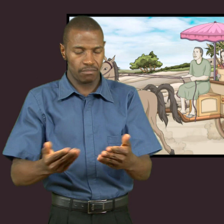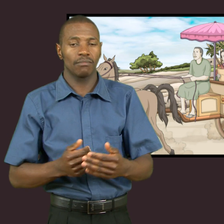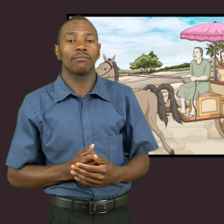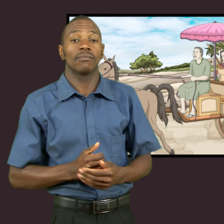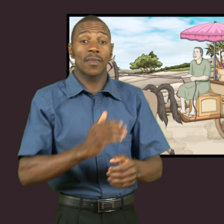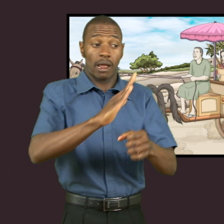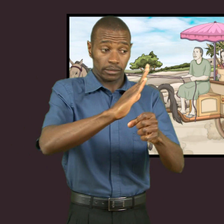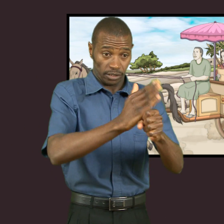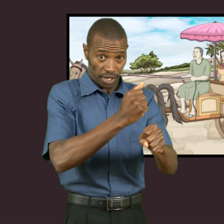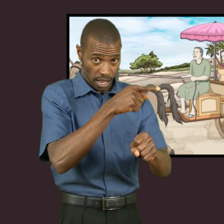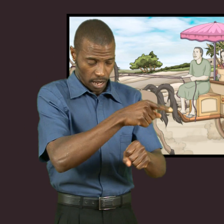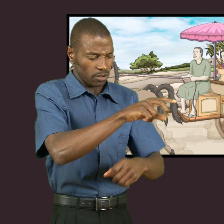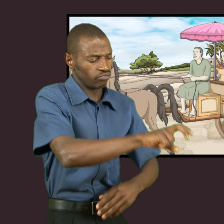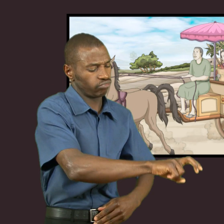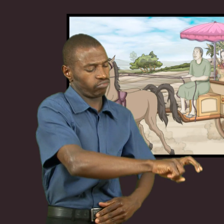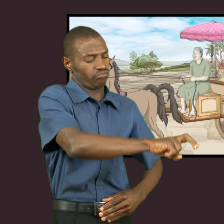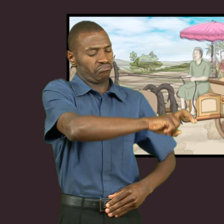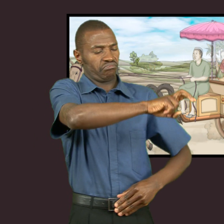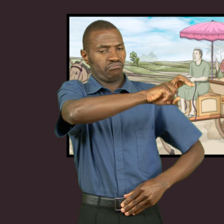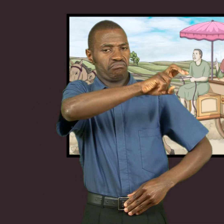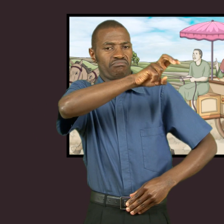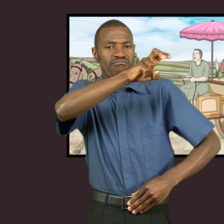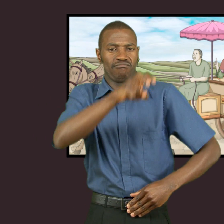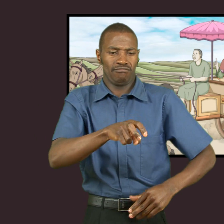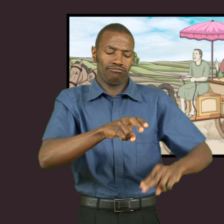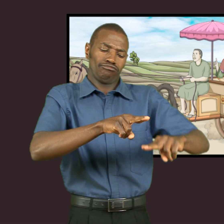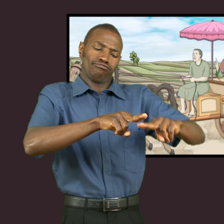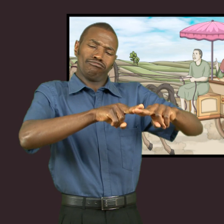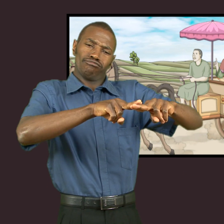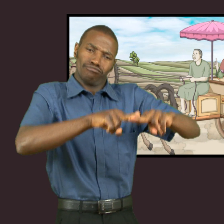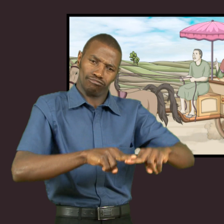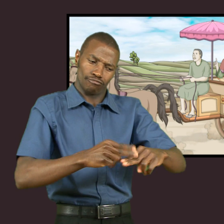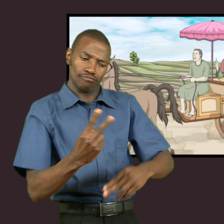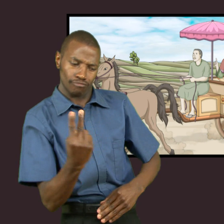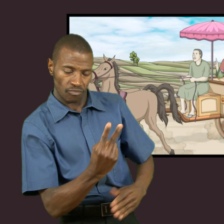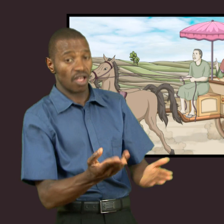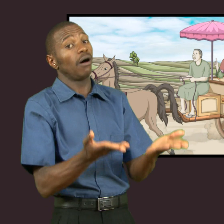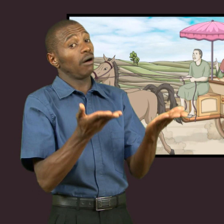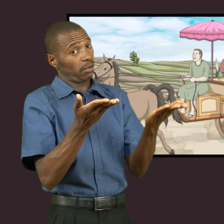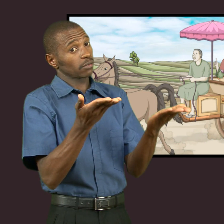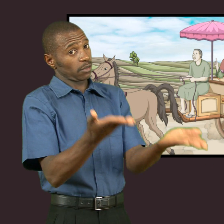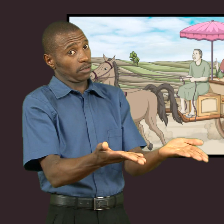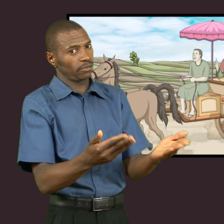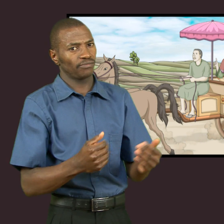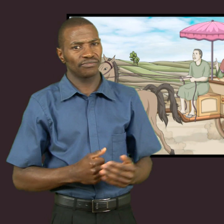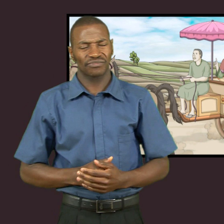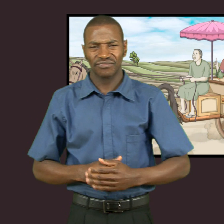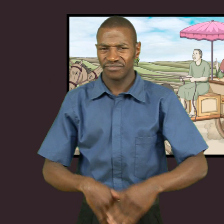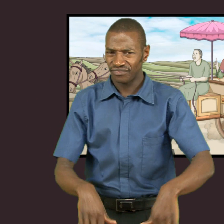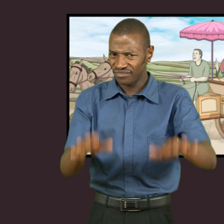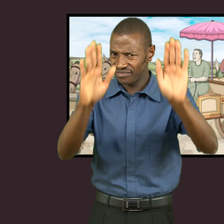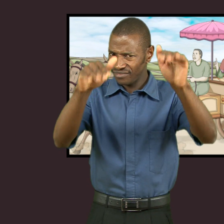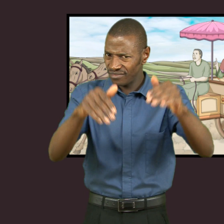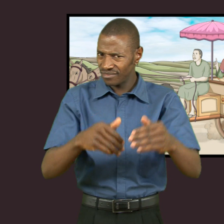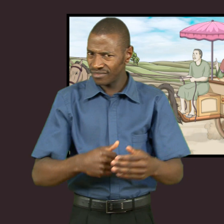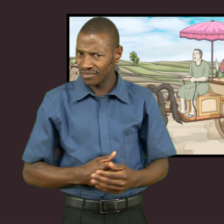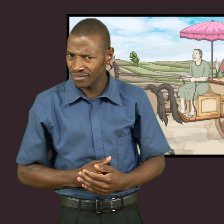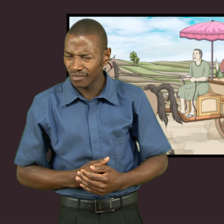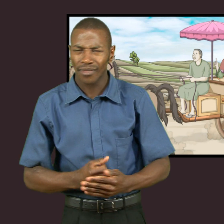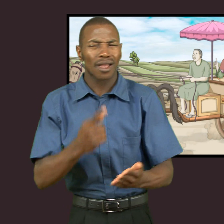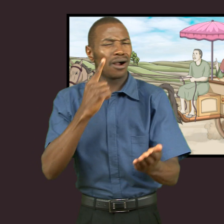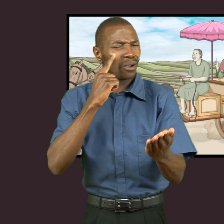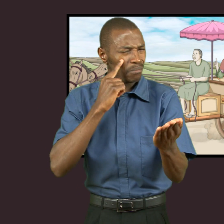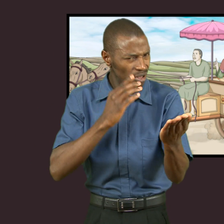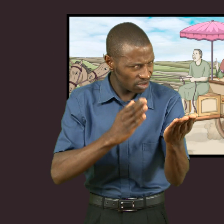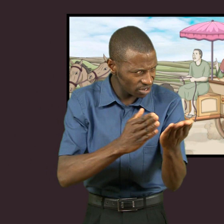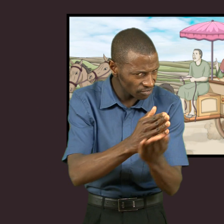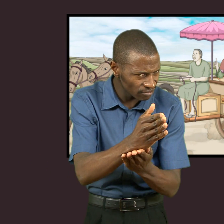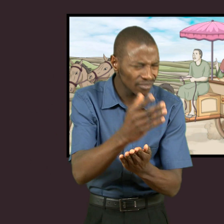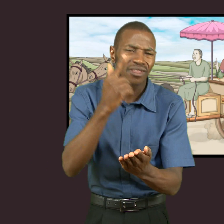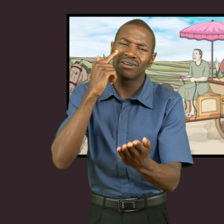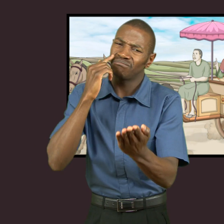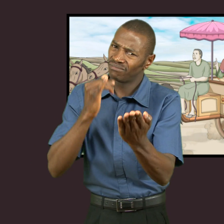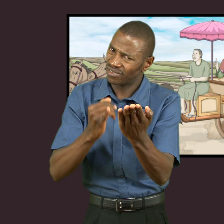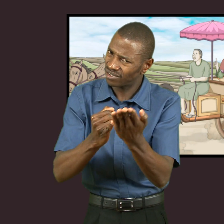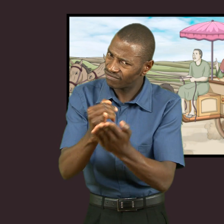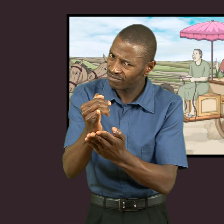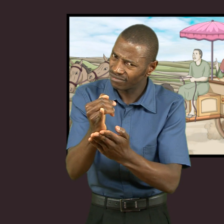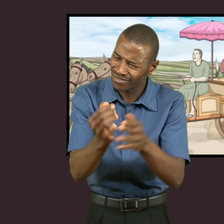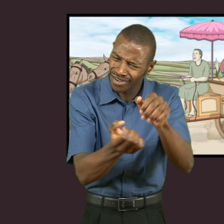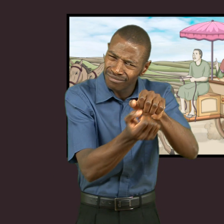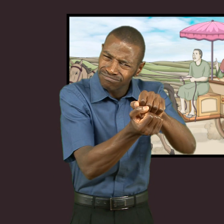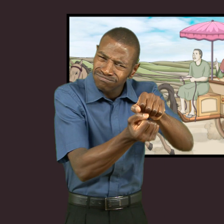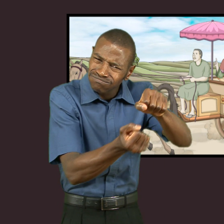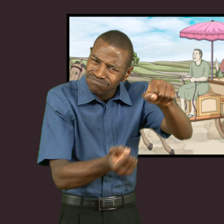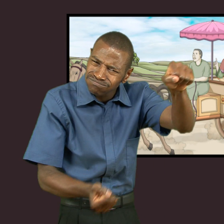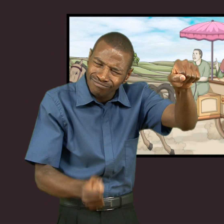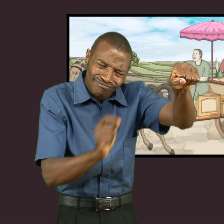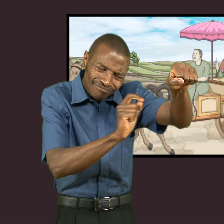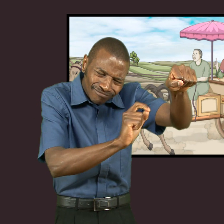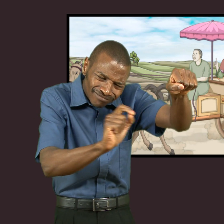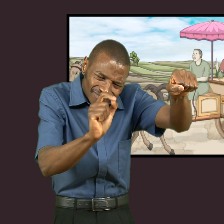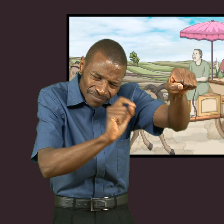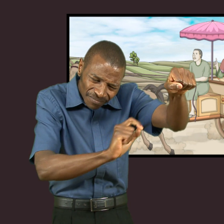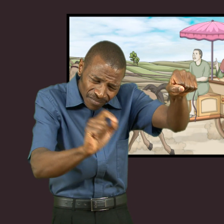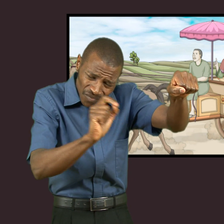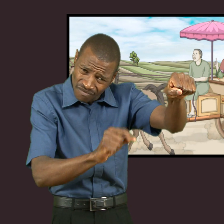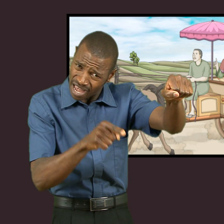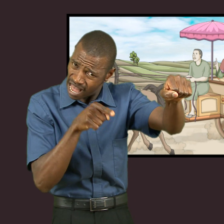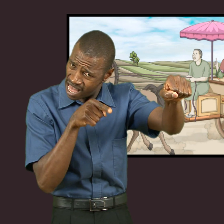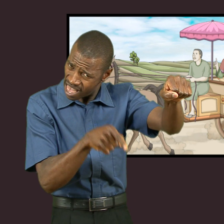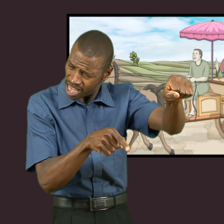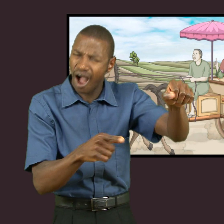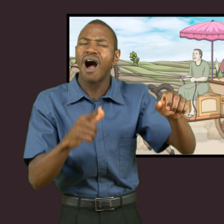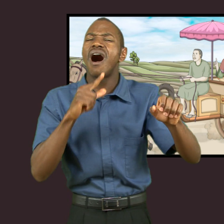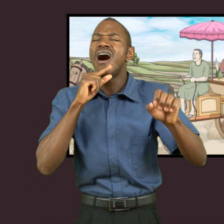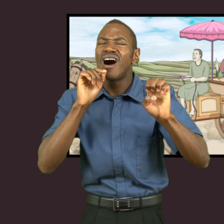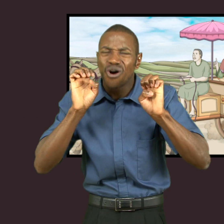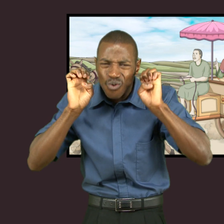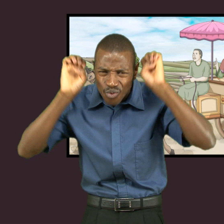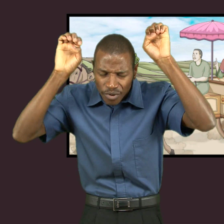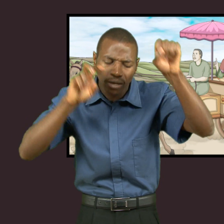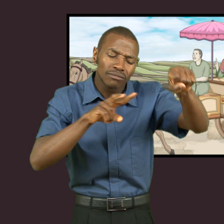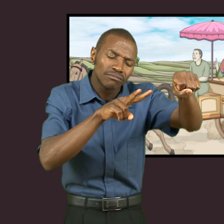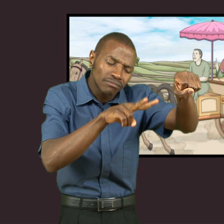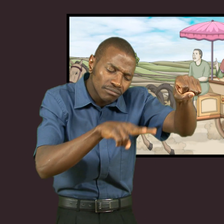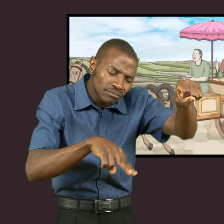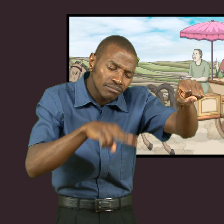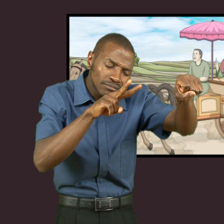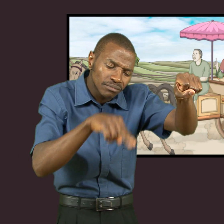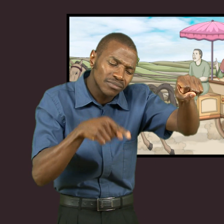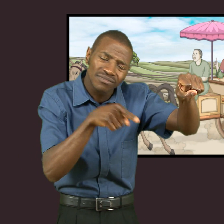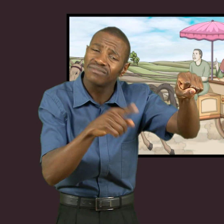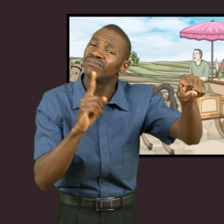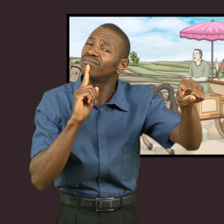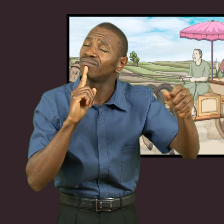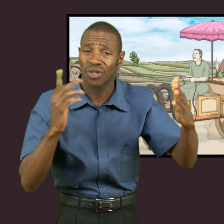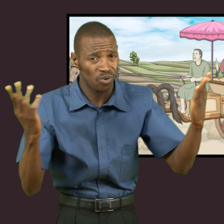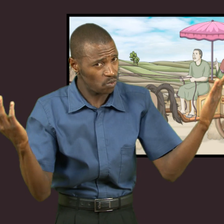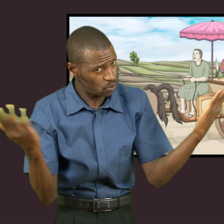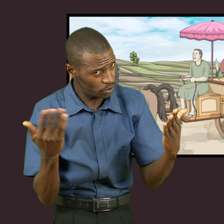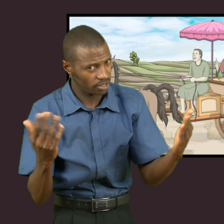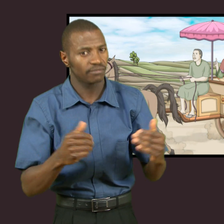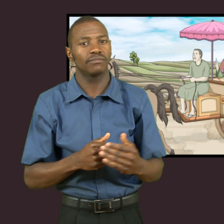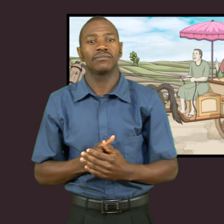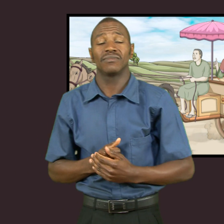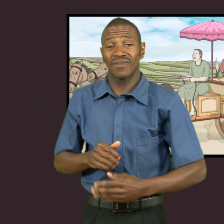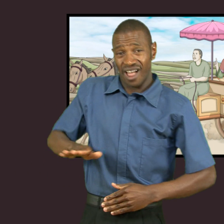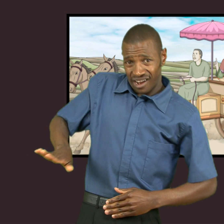And he invited Philip to come up and sit with him.